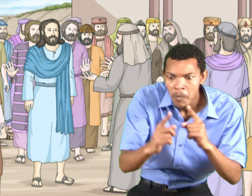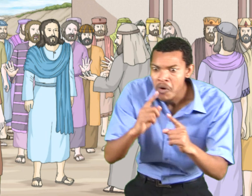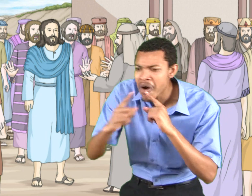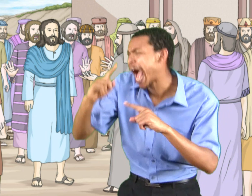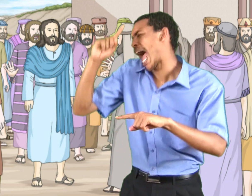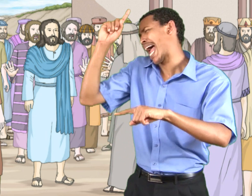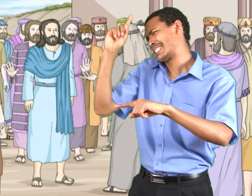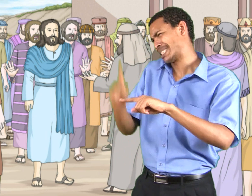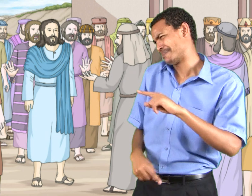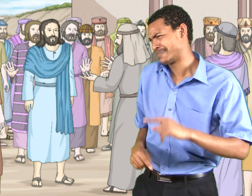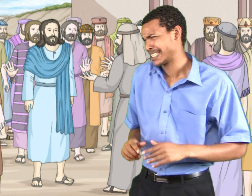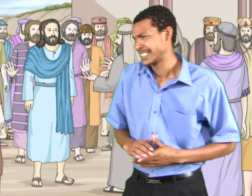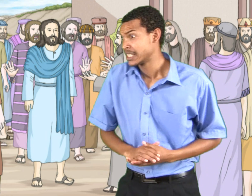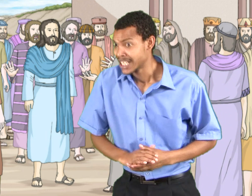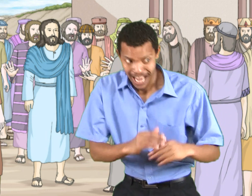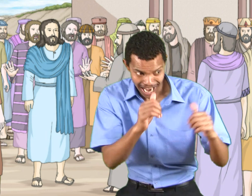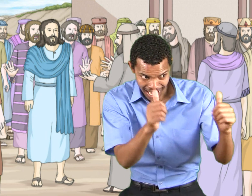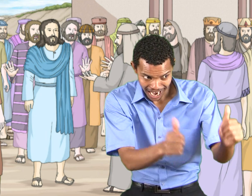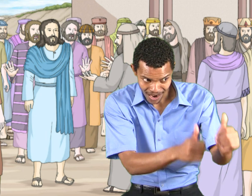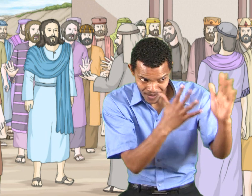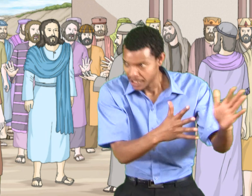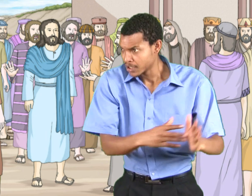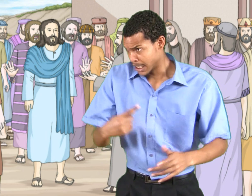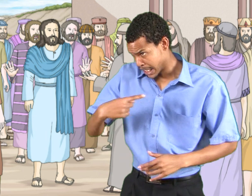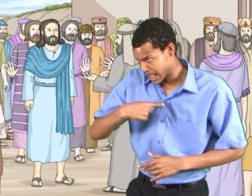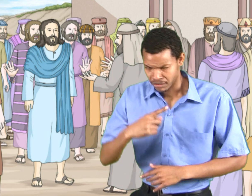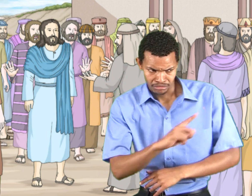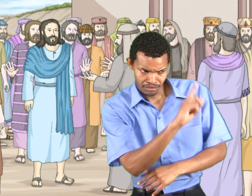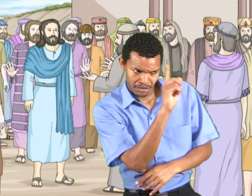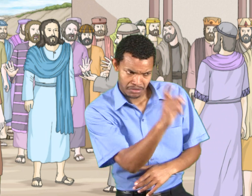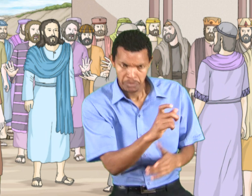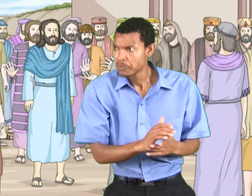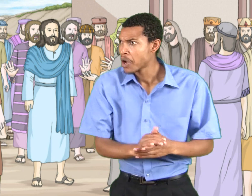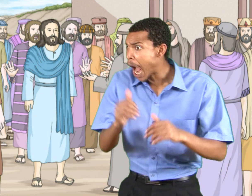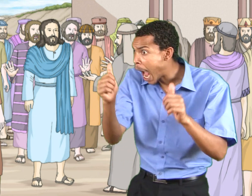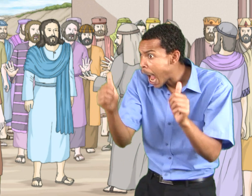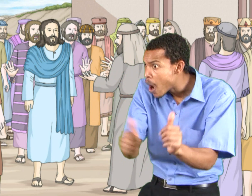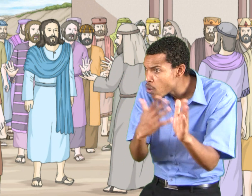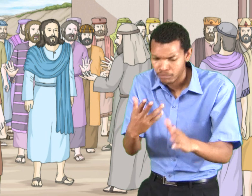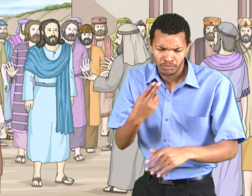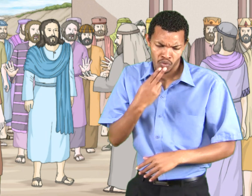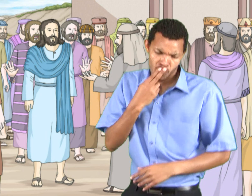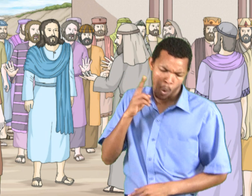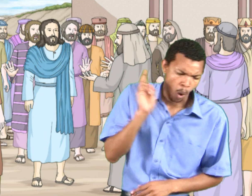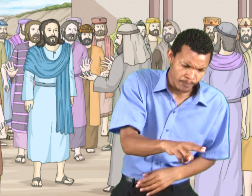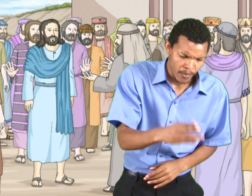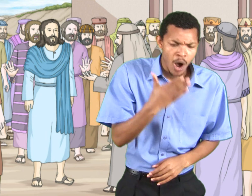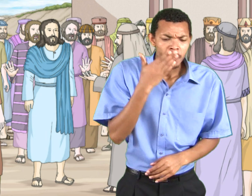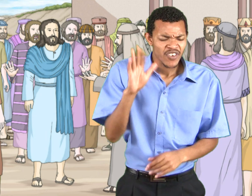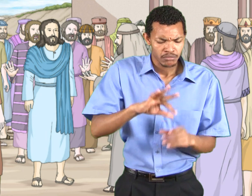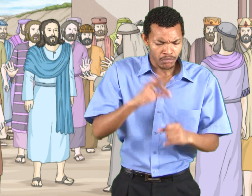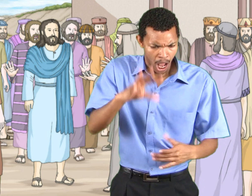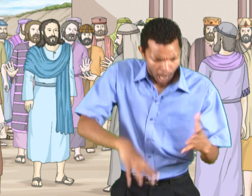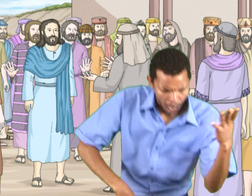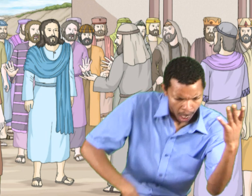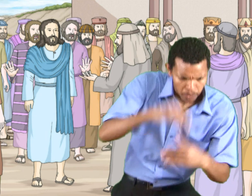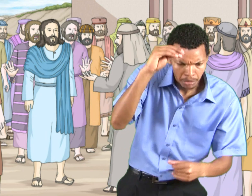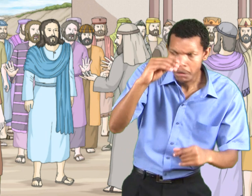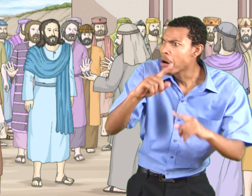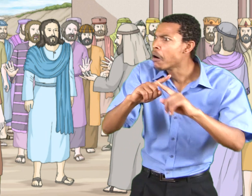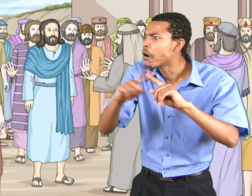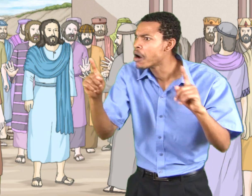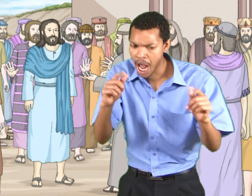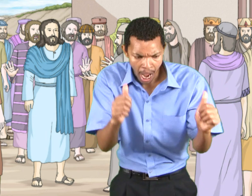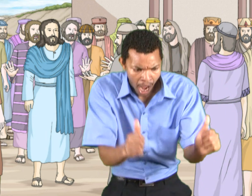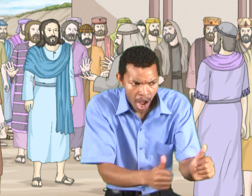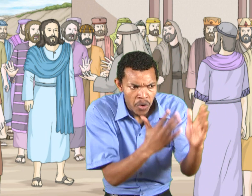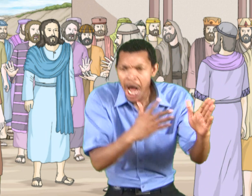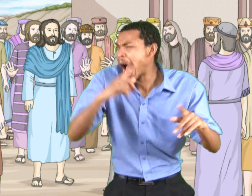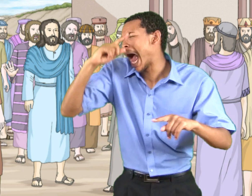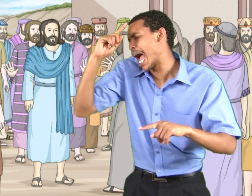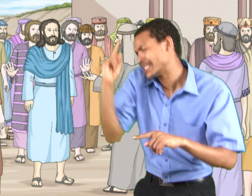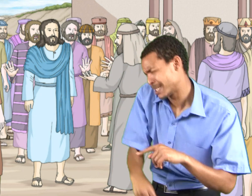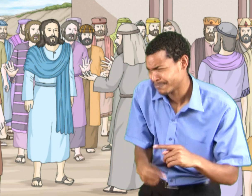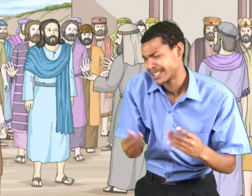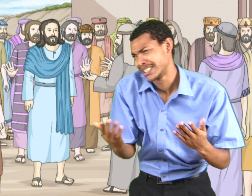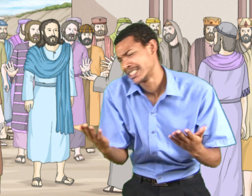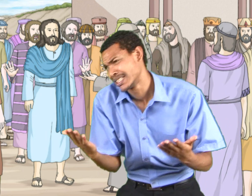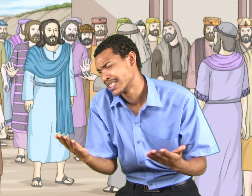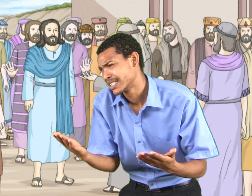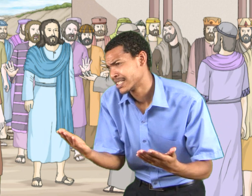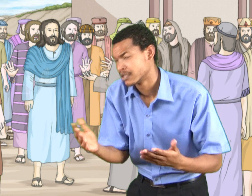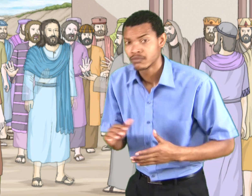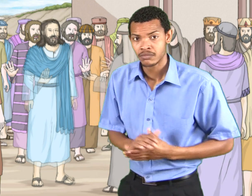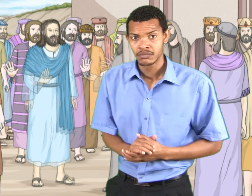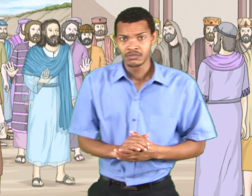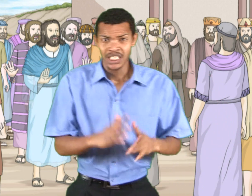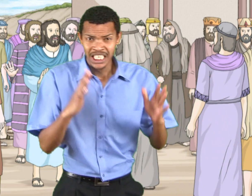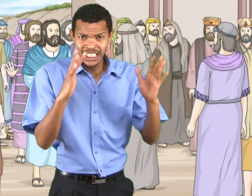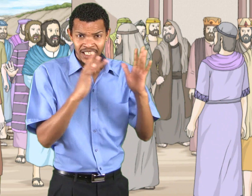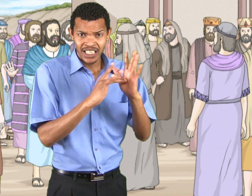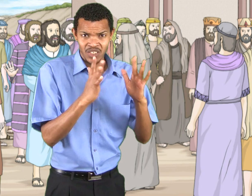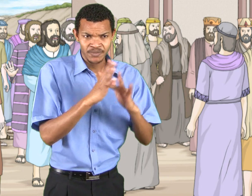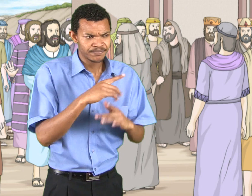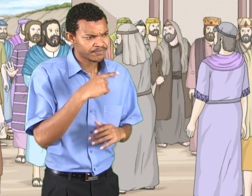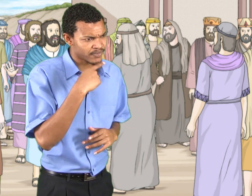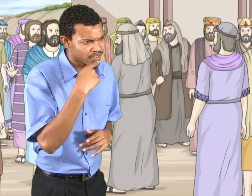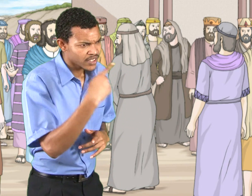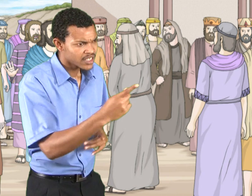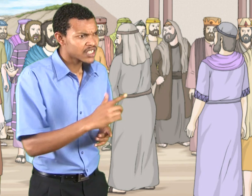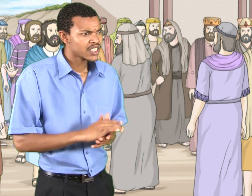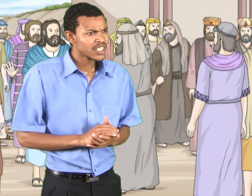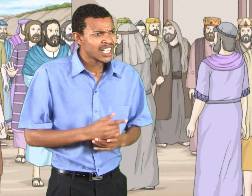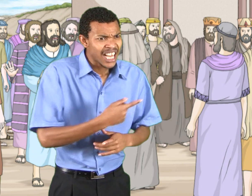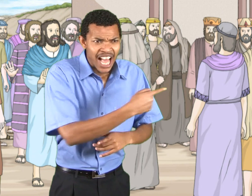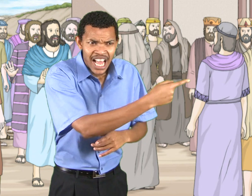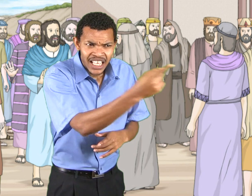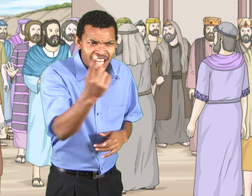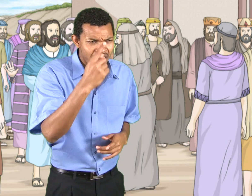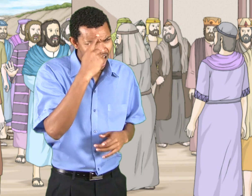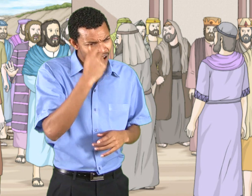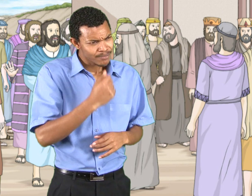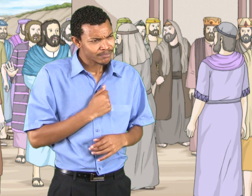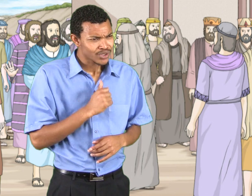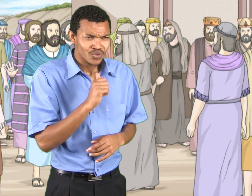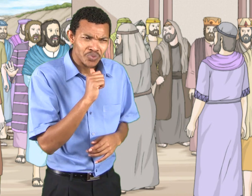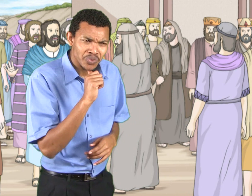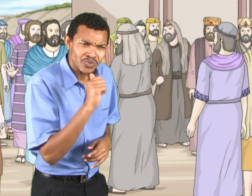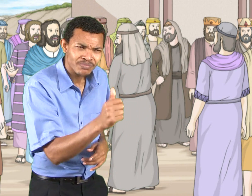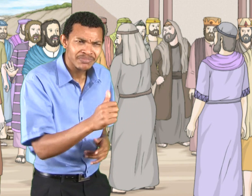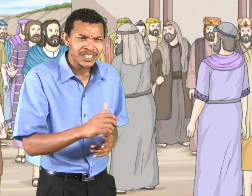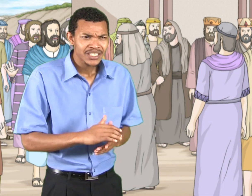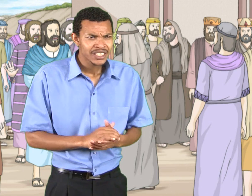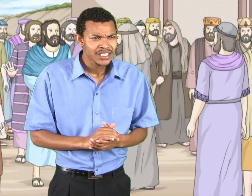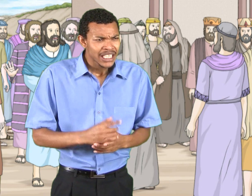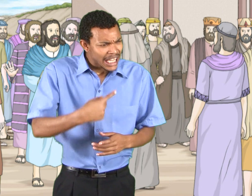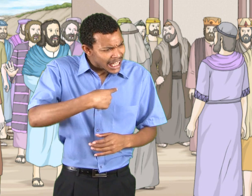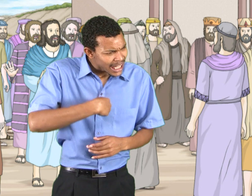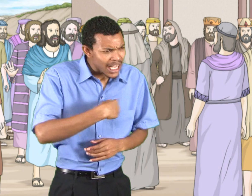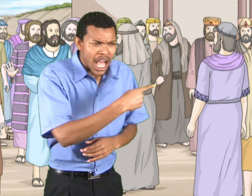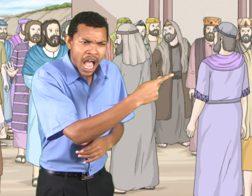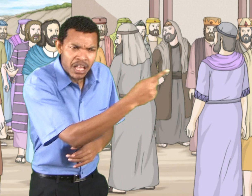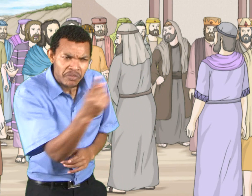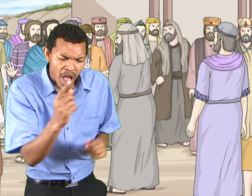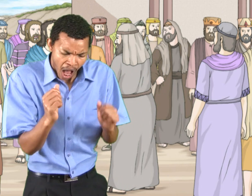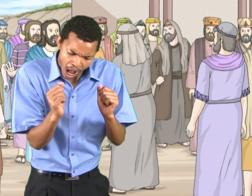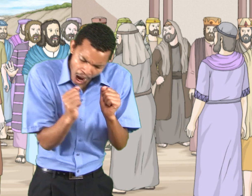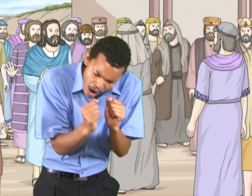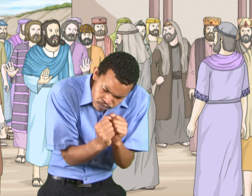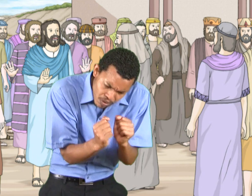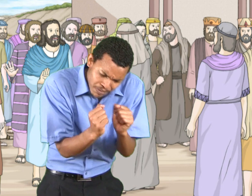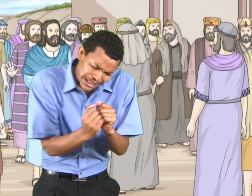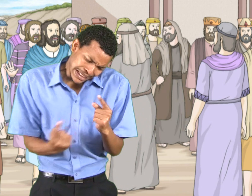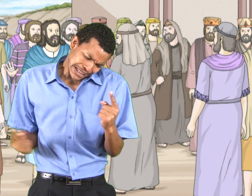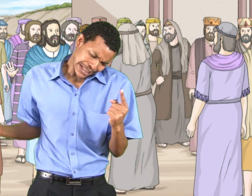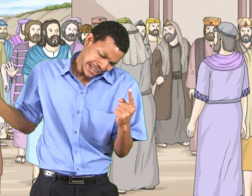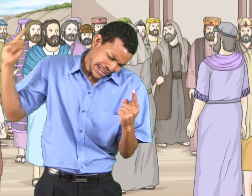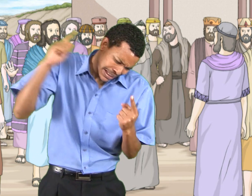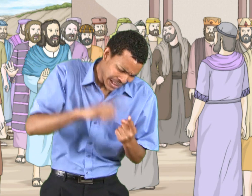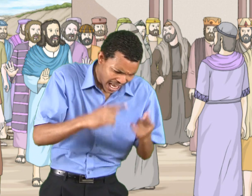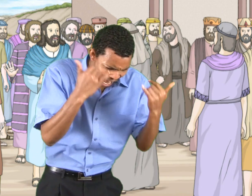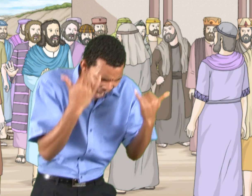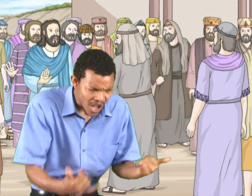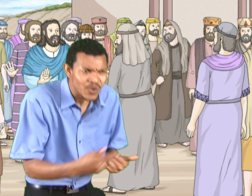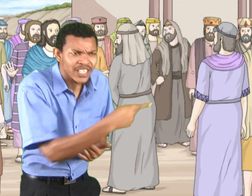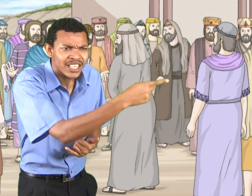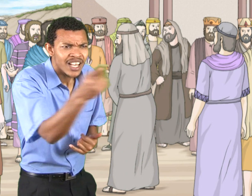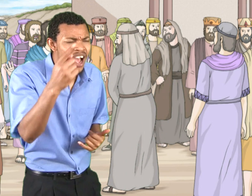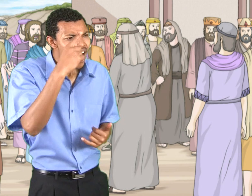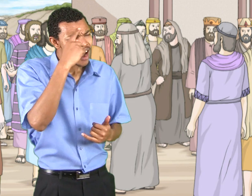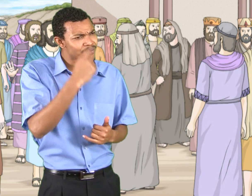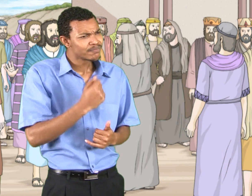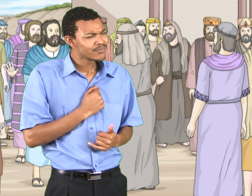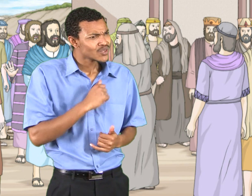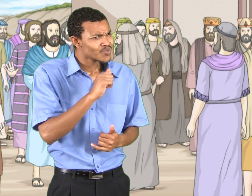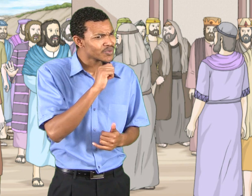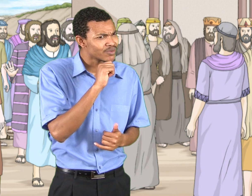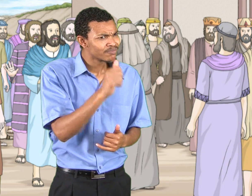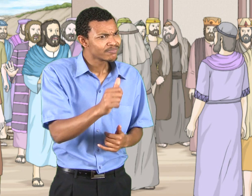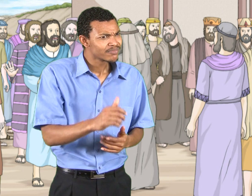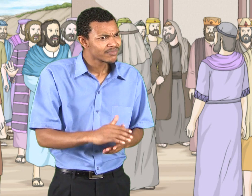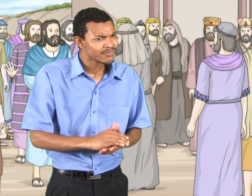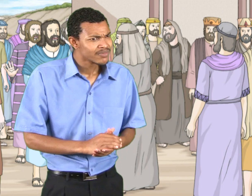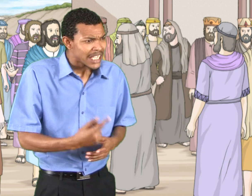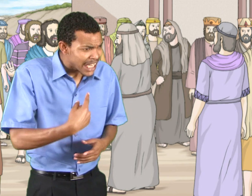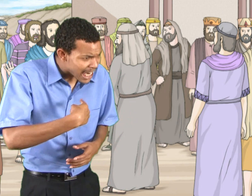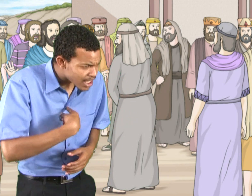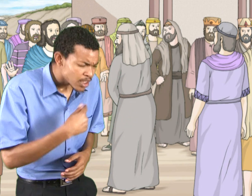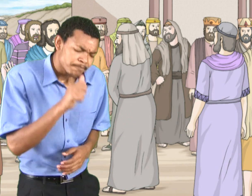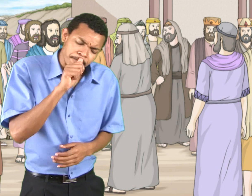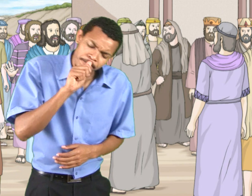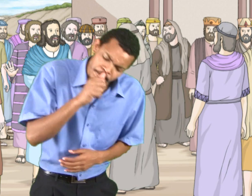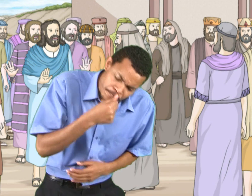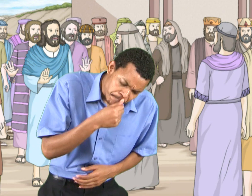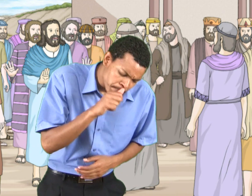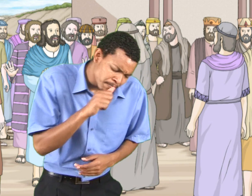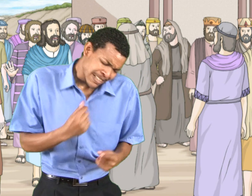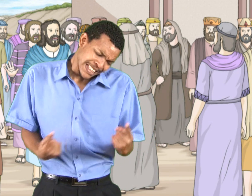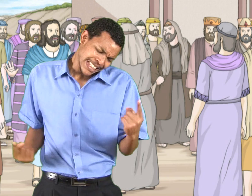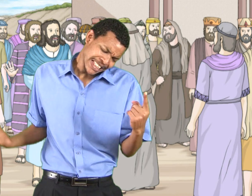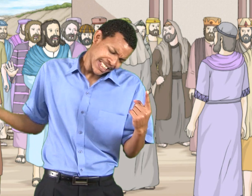He foams at the mouth, gnashes his teeth, and becomes rigid. I asked Your disciples to drive it out, but they were unable.”